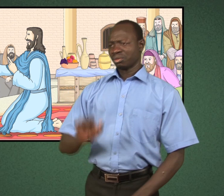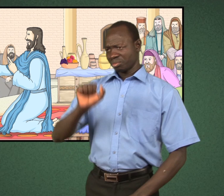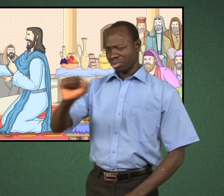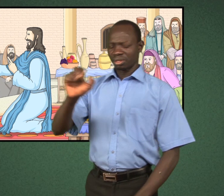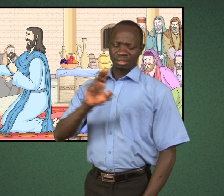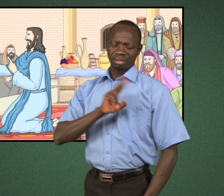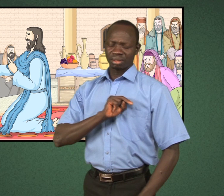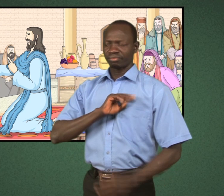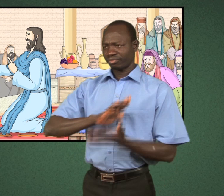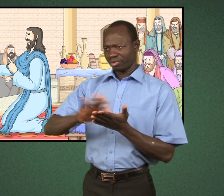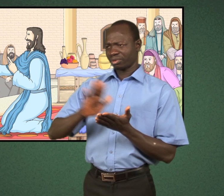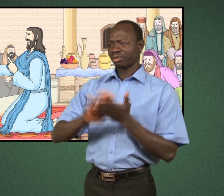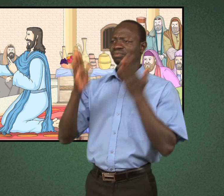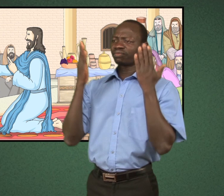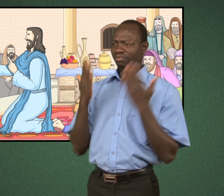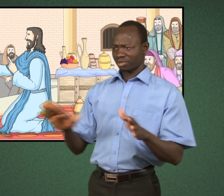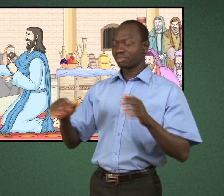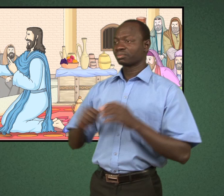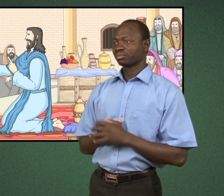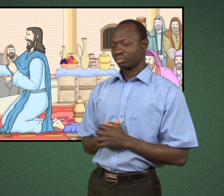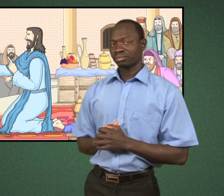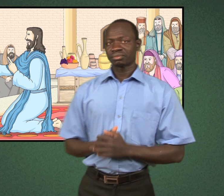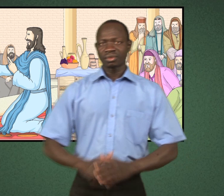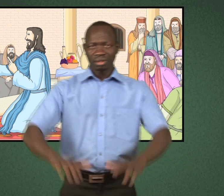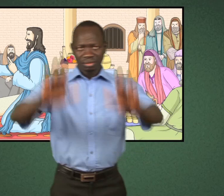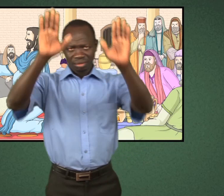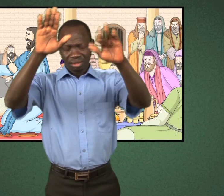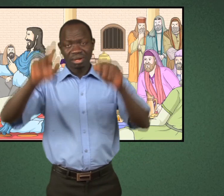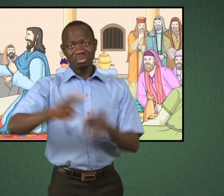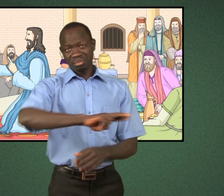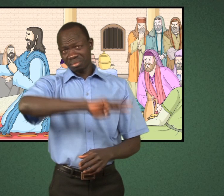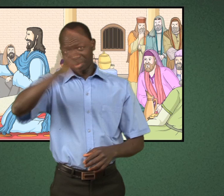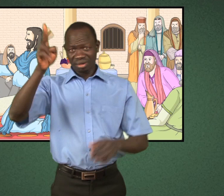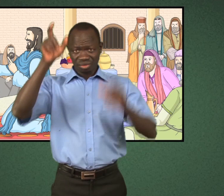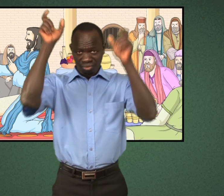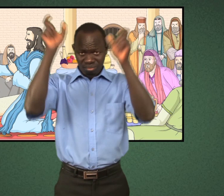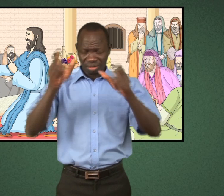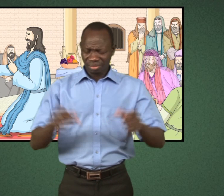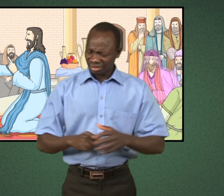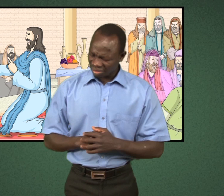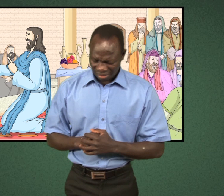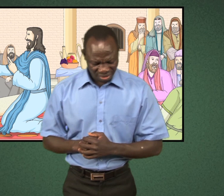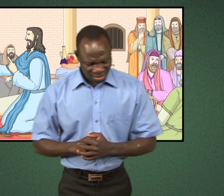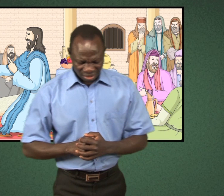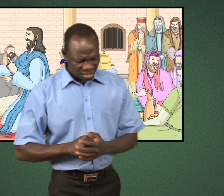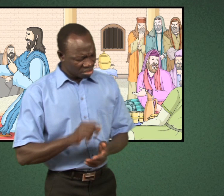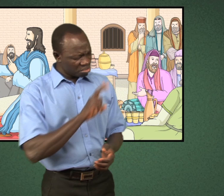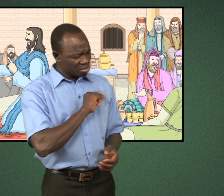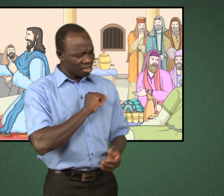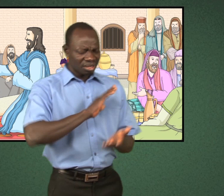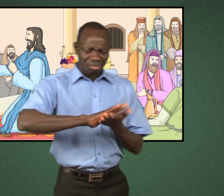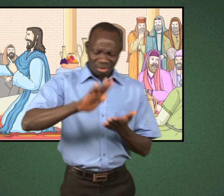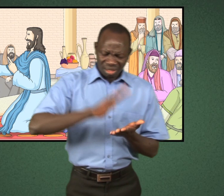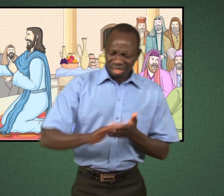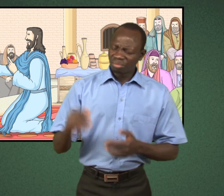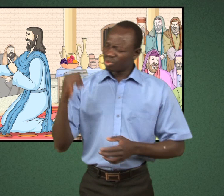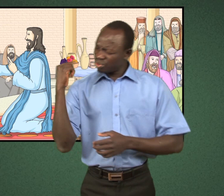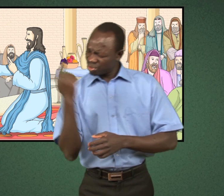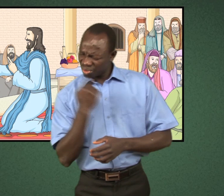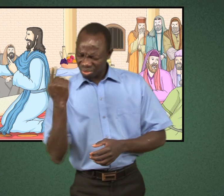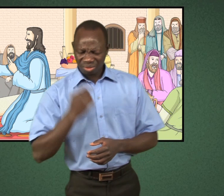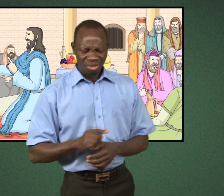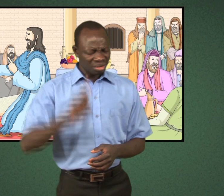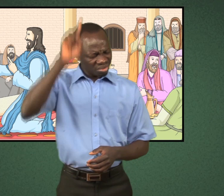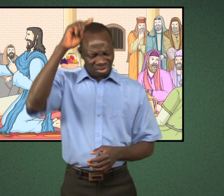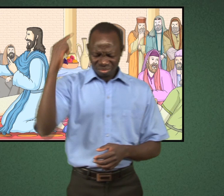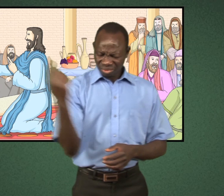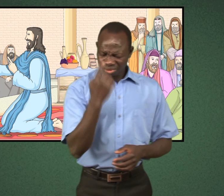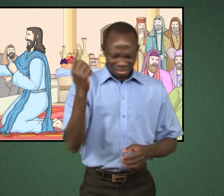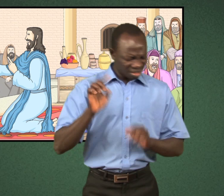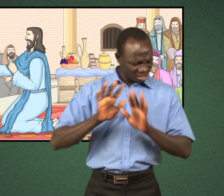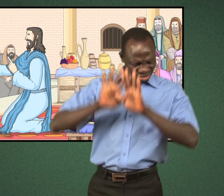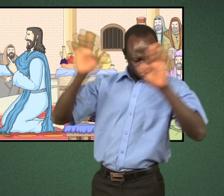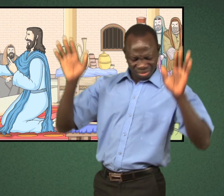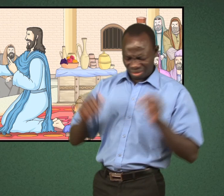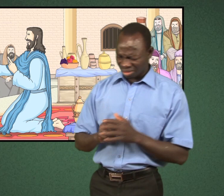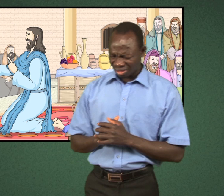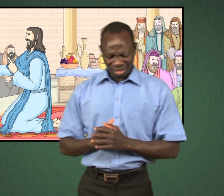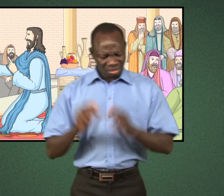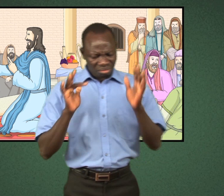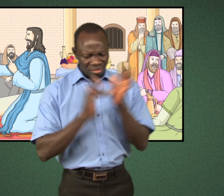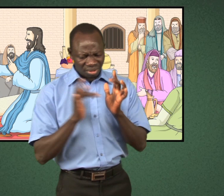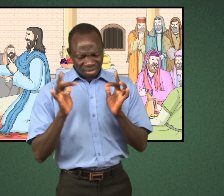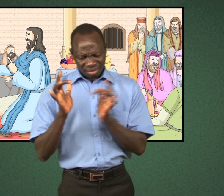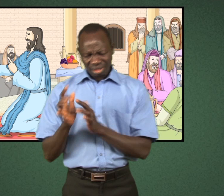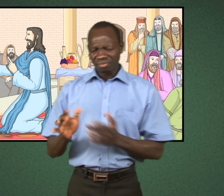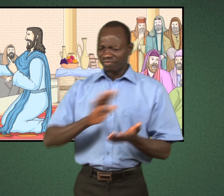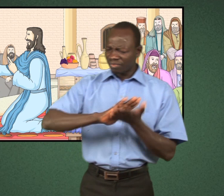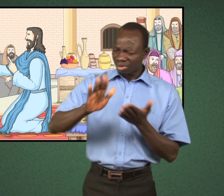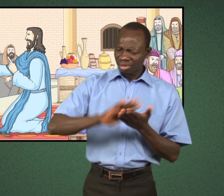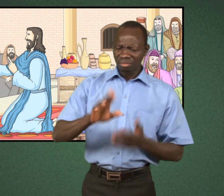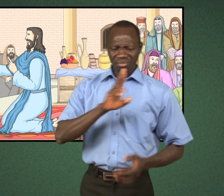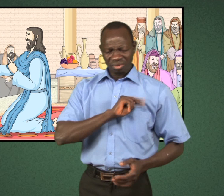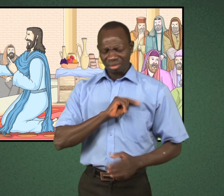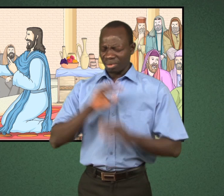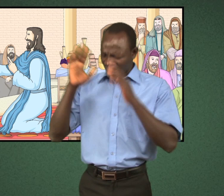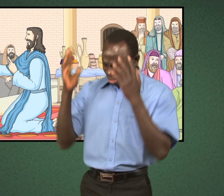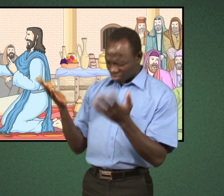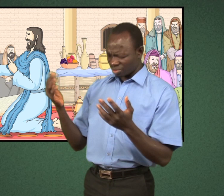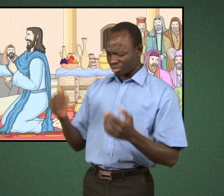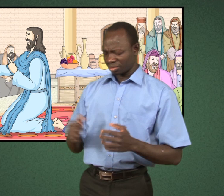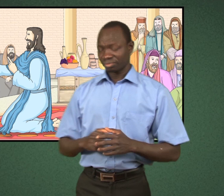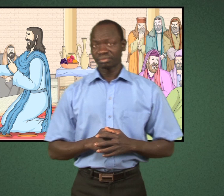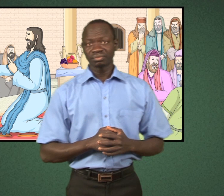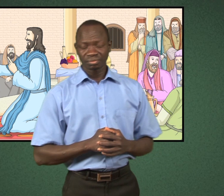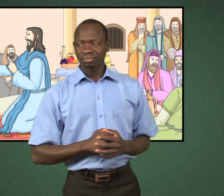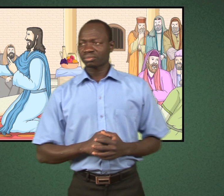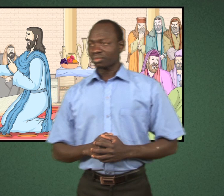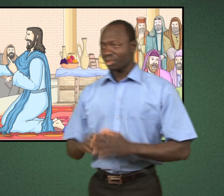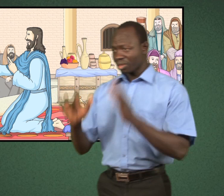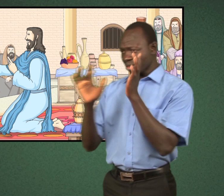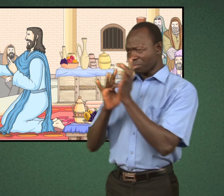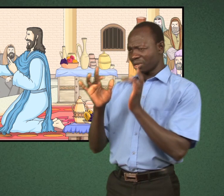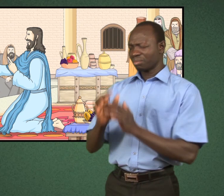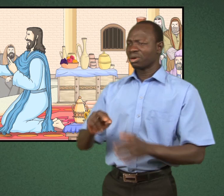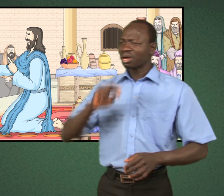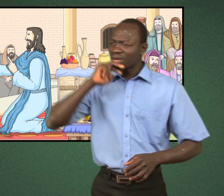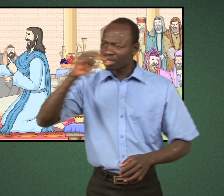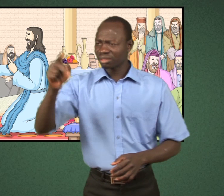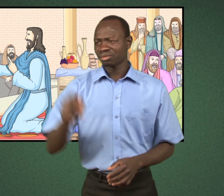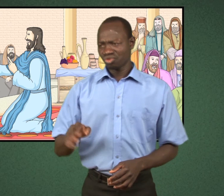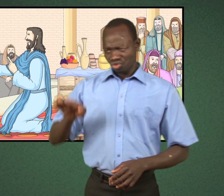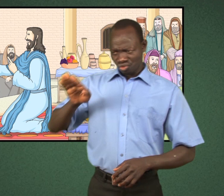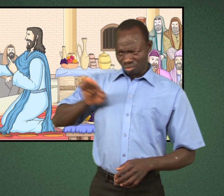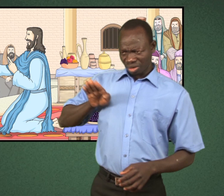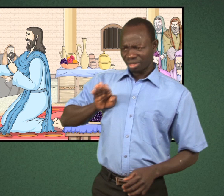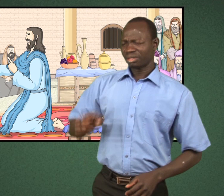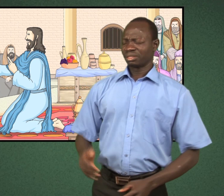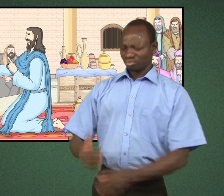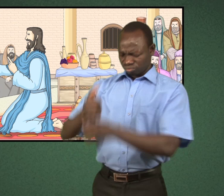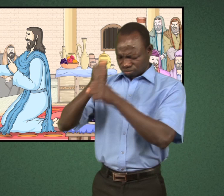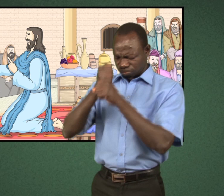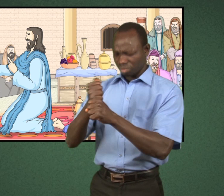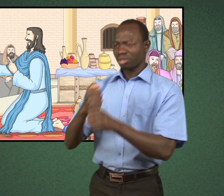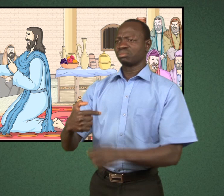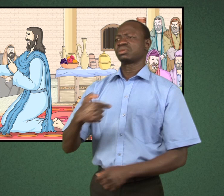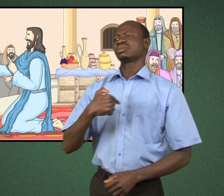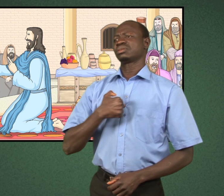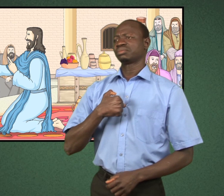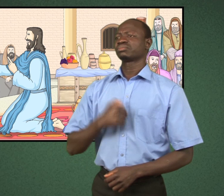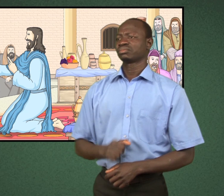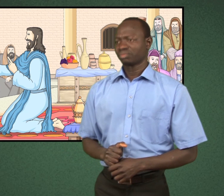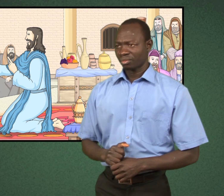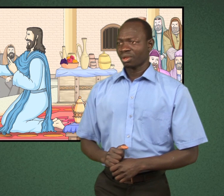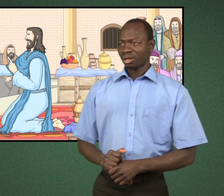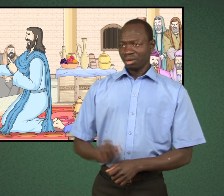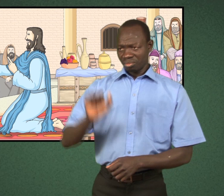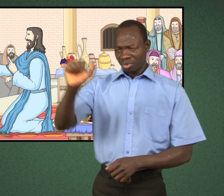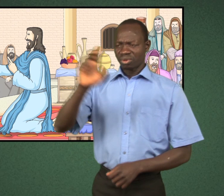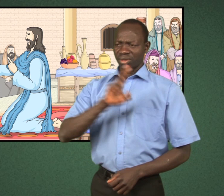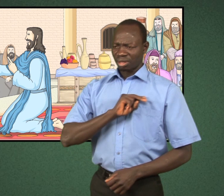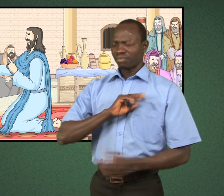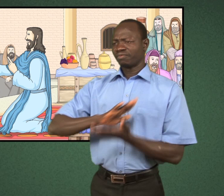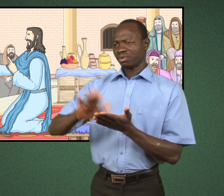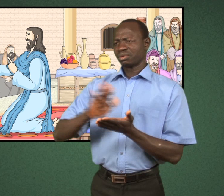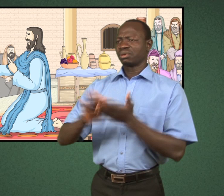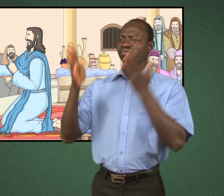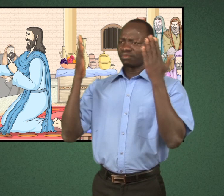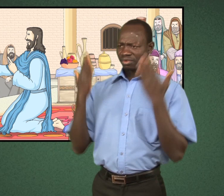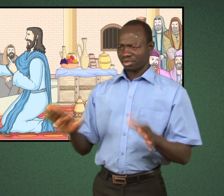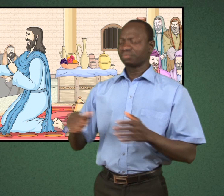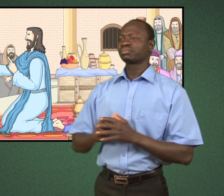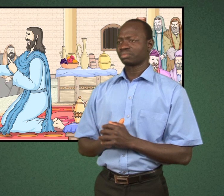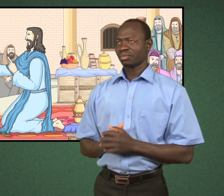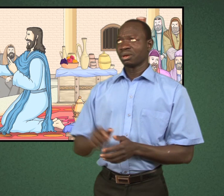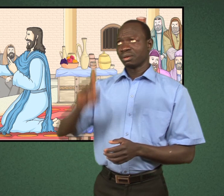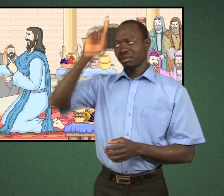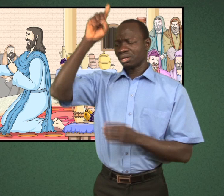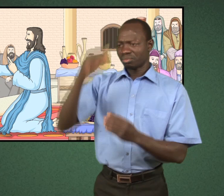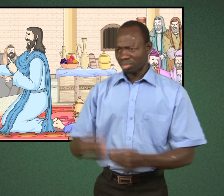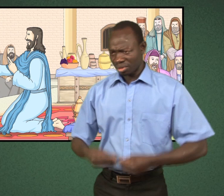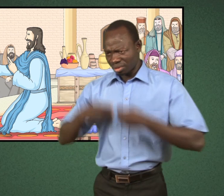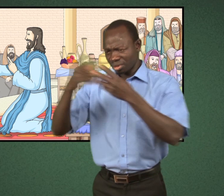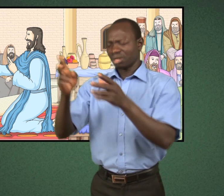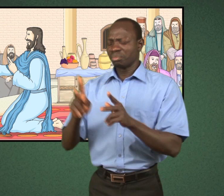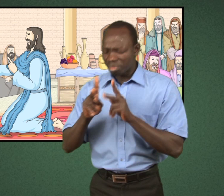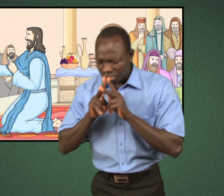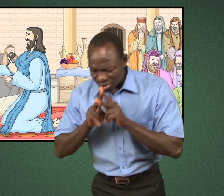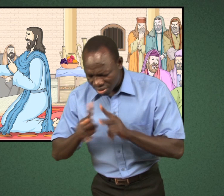But those at the table began to say to themselves, “Who is this who even forgives sins?”